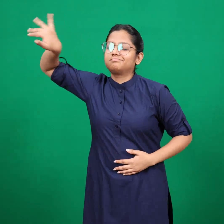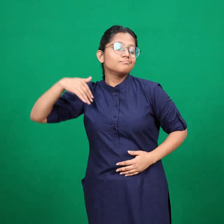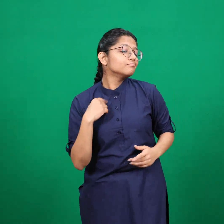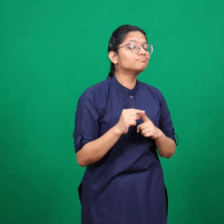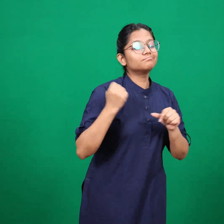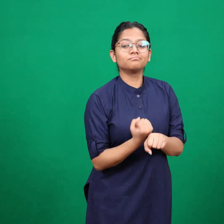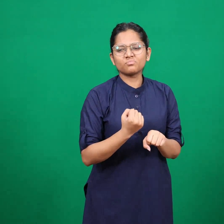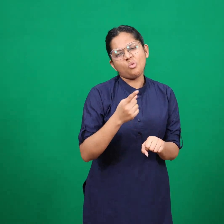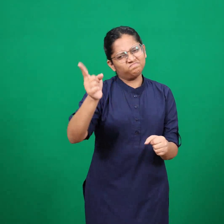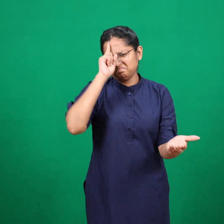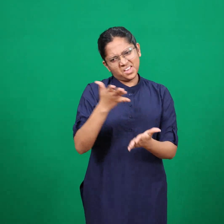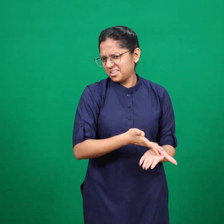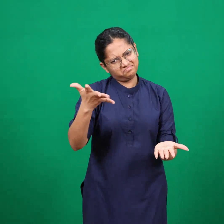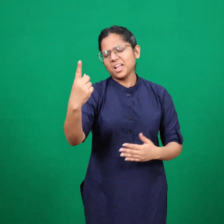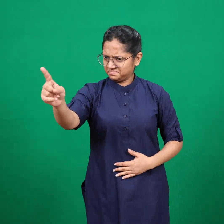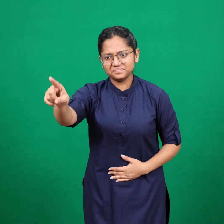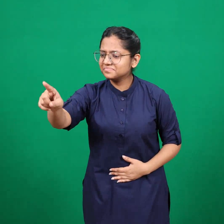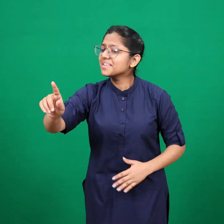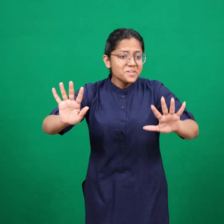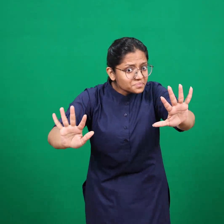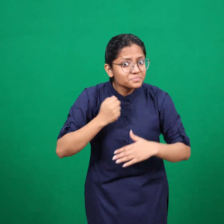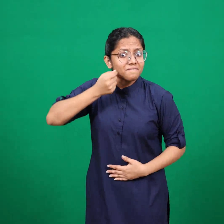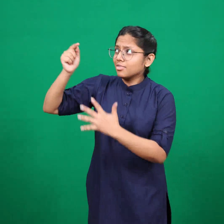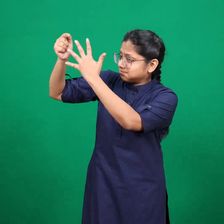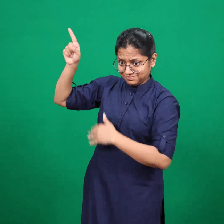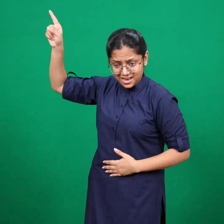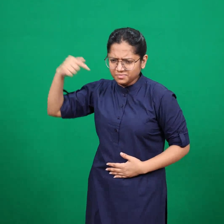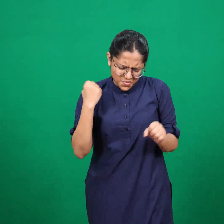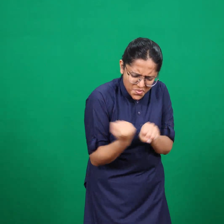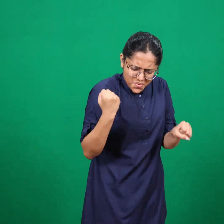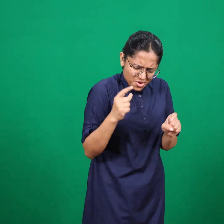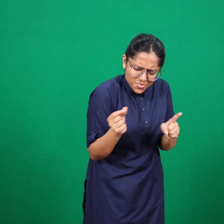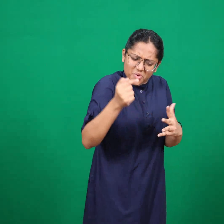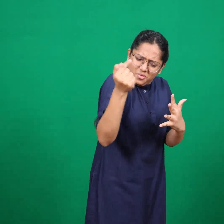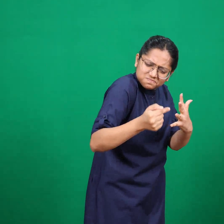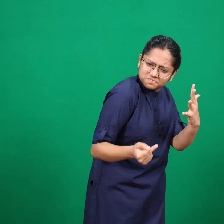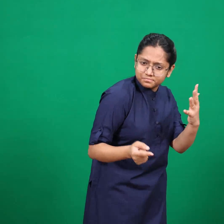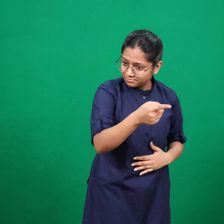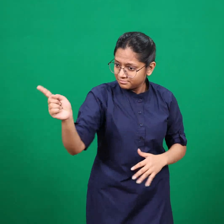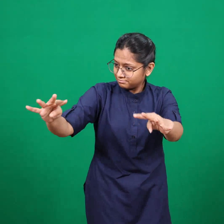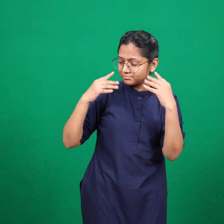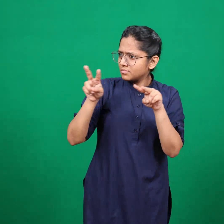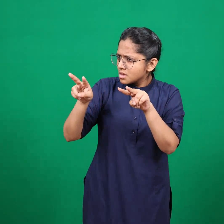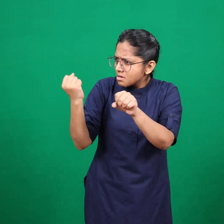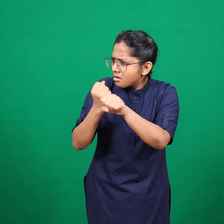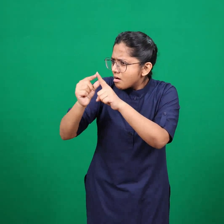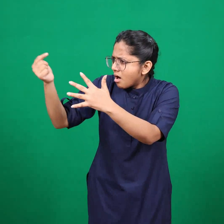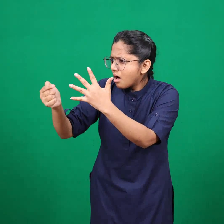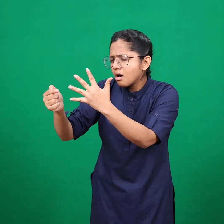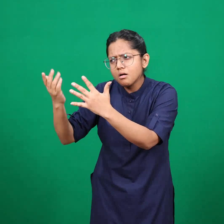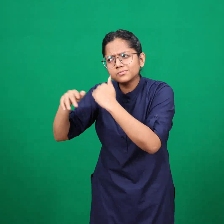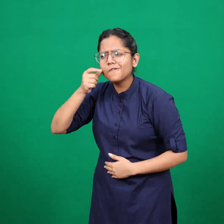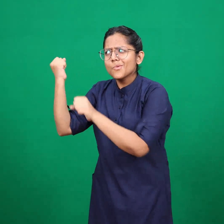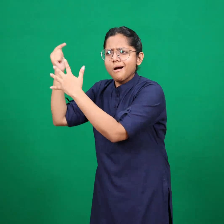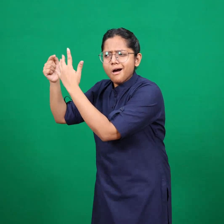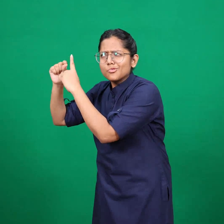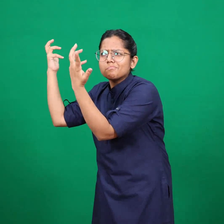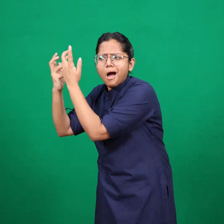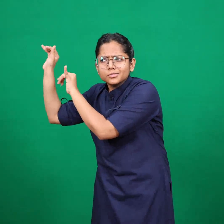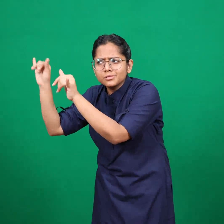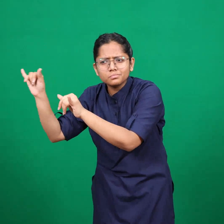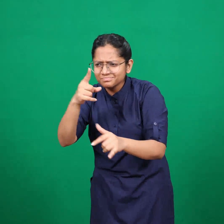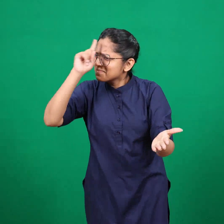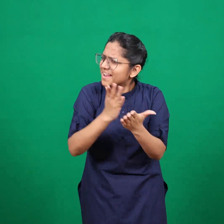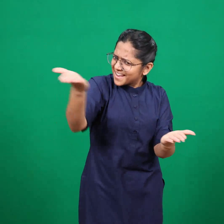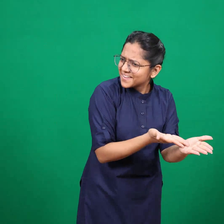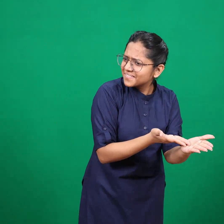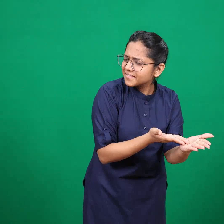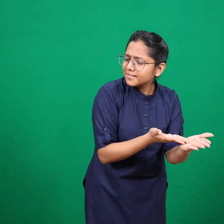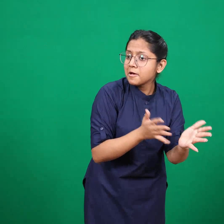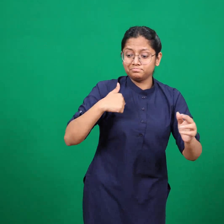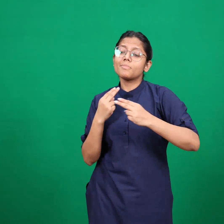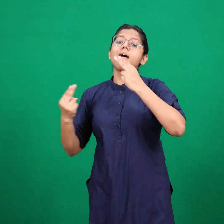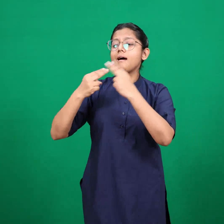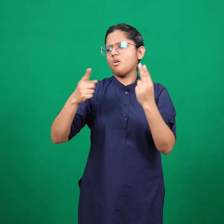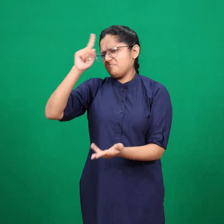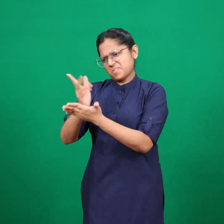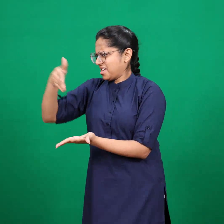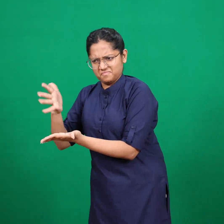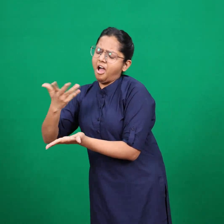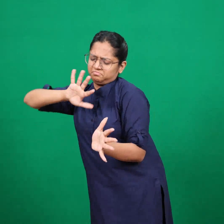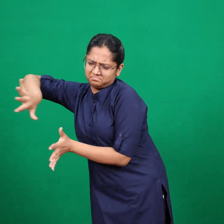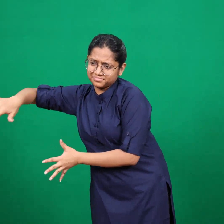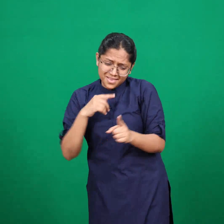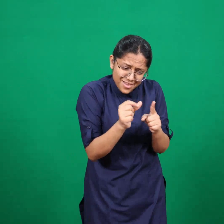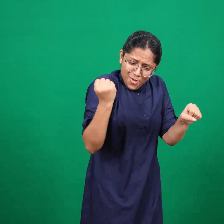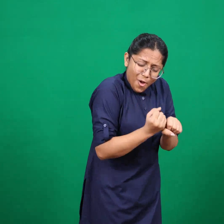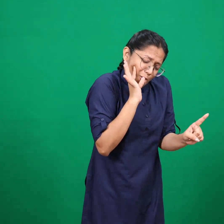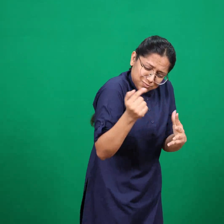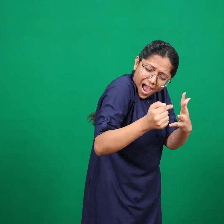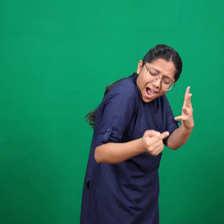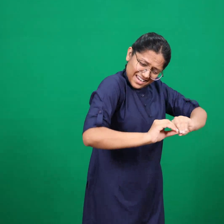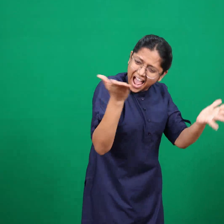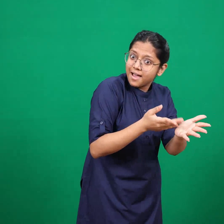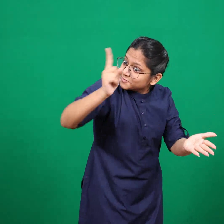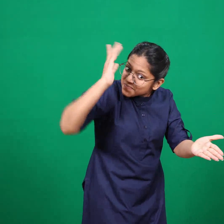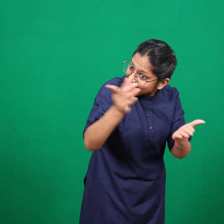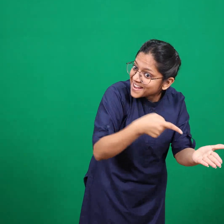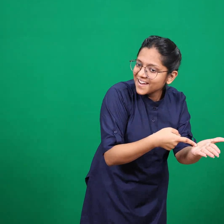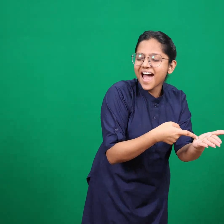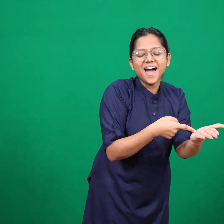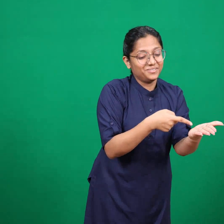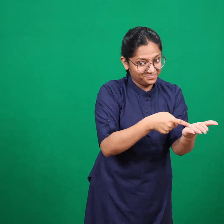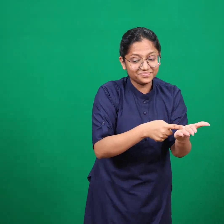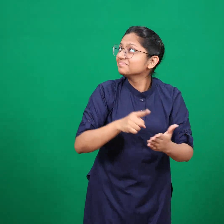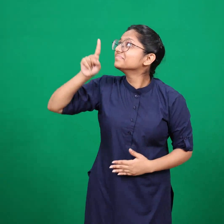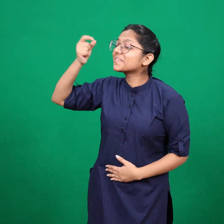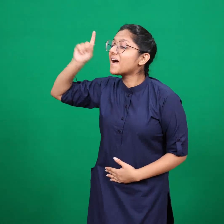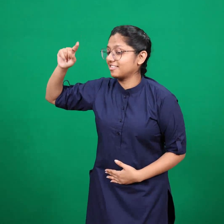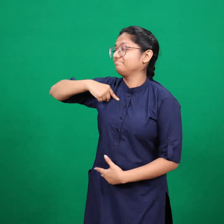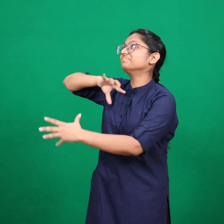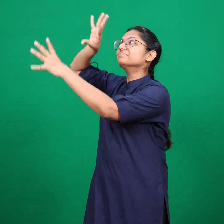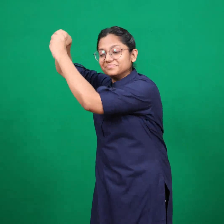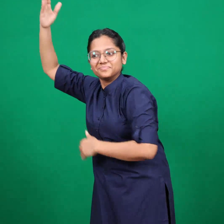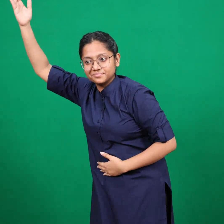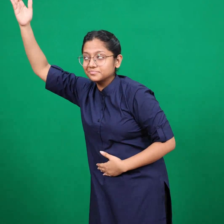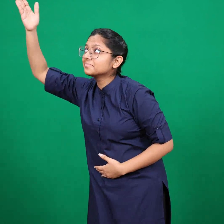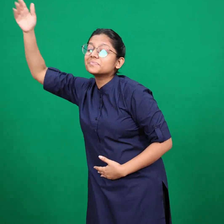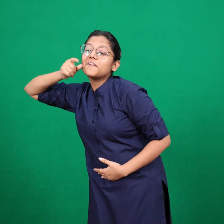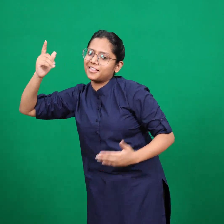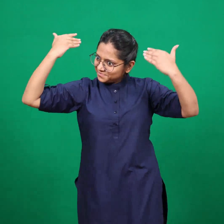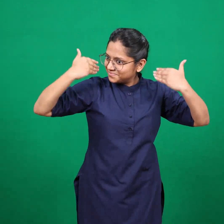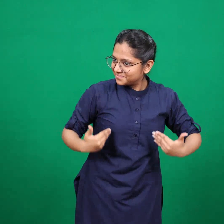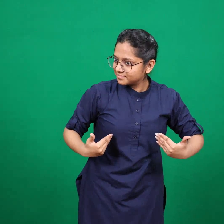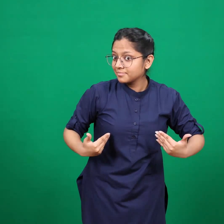But if I am doing them, even though you do not believe Me, believe the works themselves, so that you may know and understand that the Father is in Me, and I am in the Father."